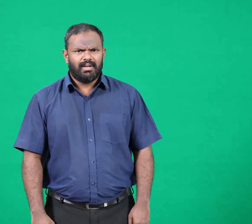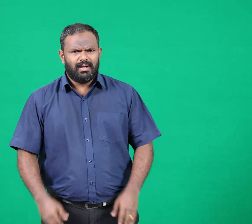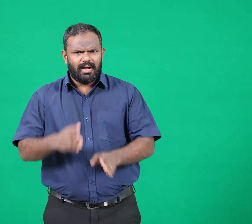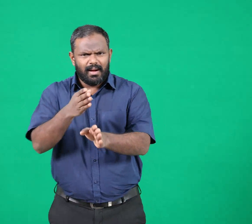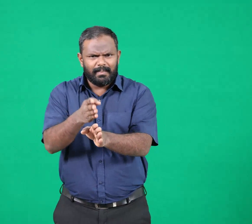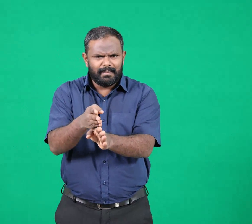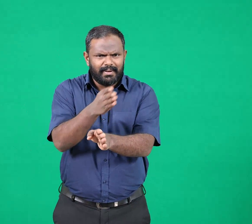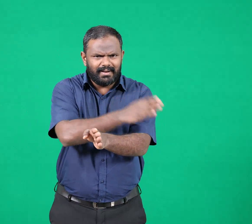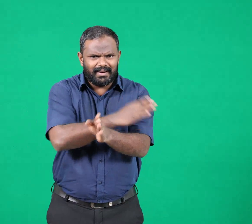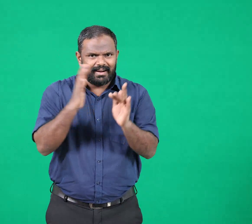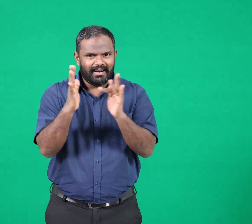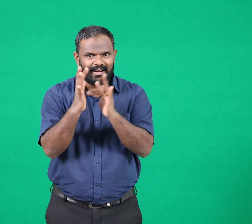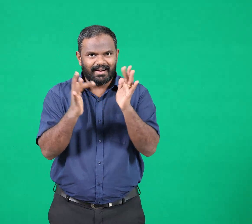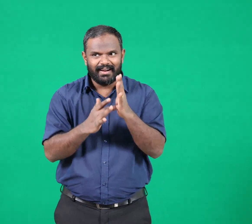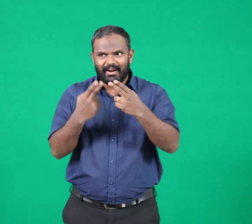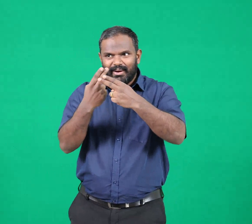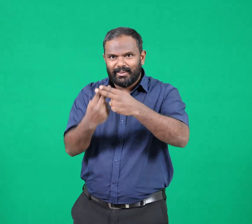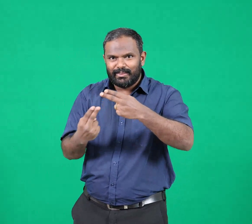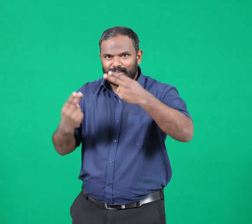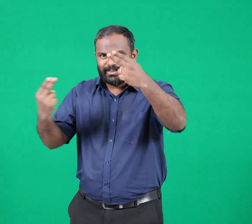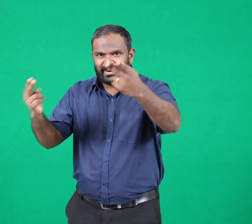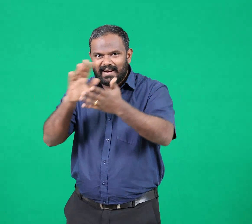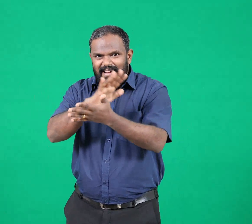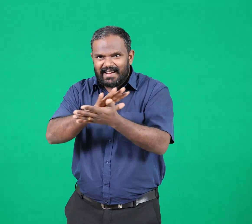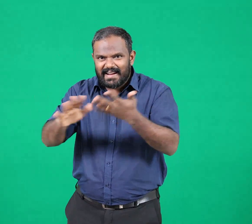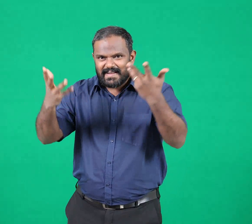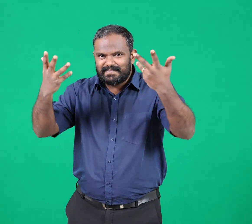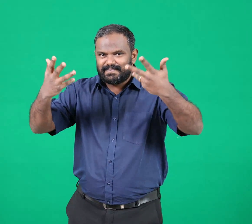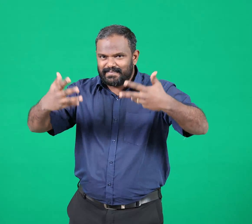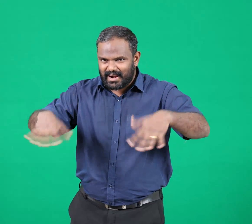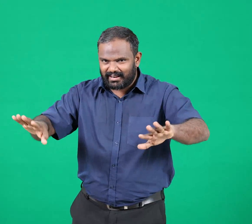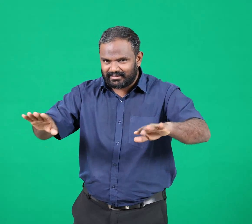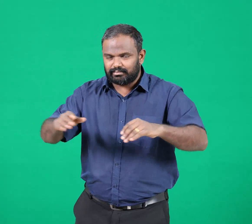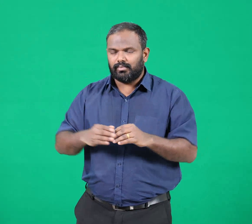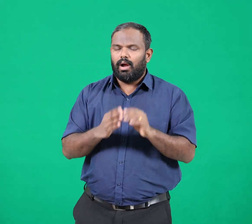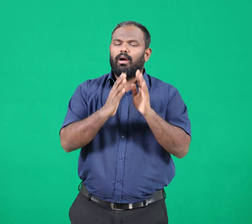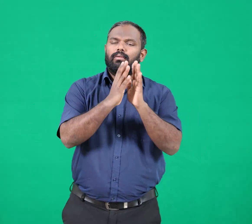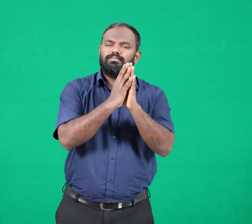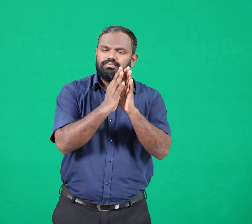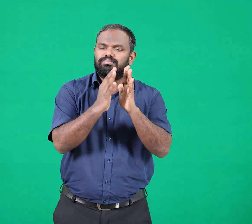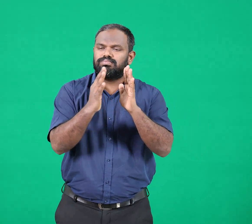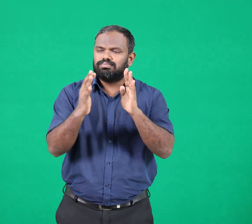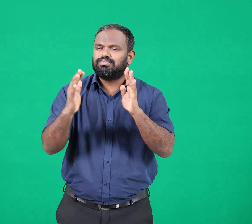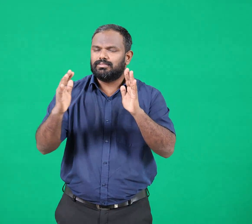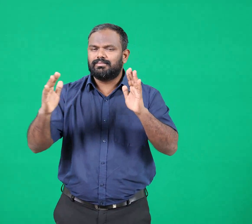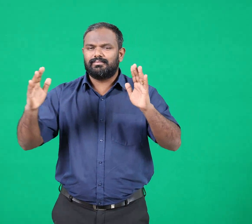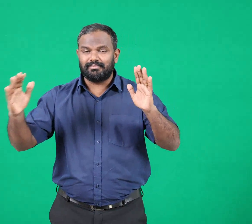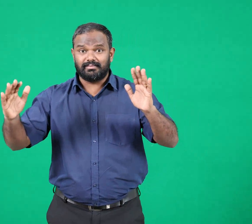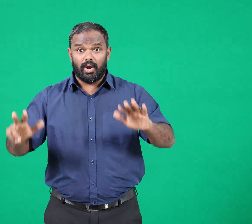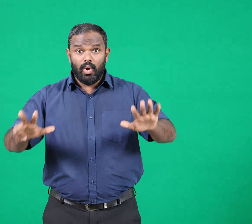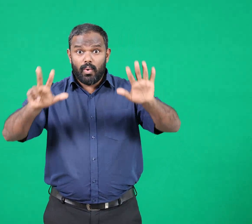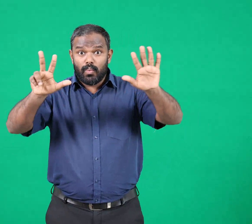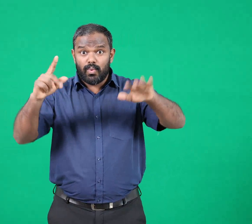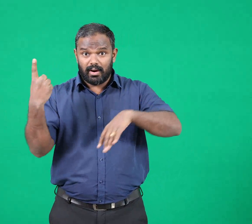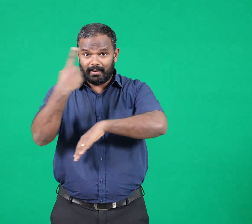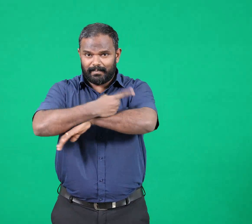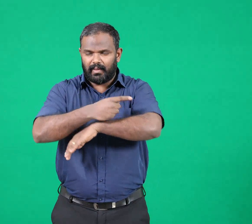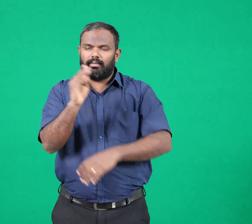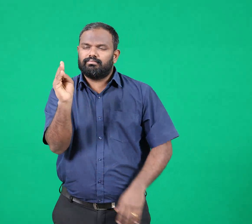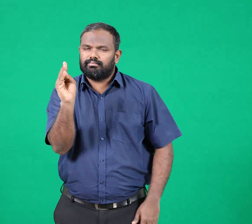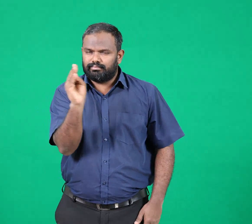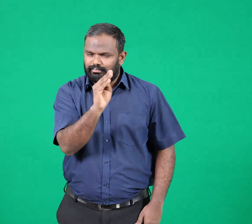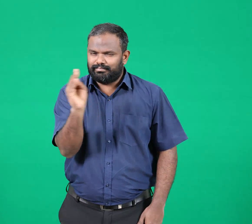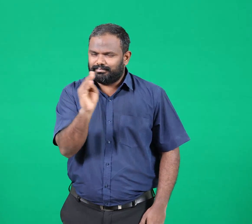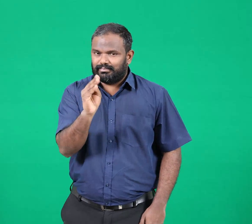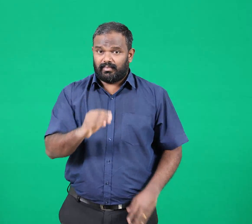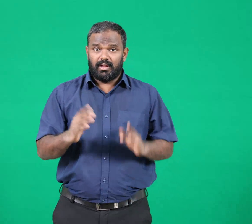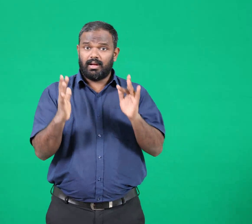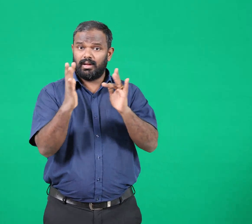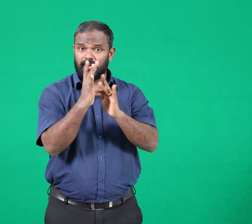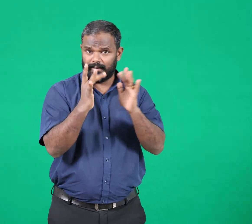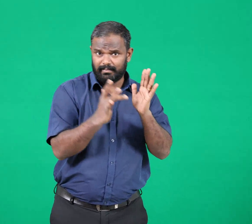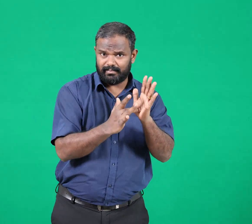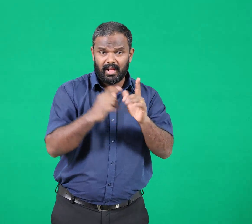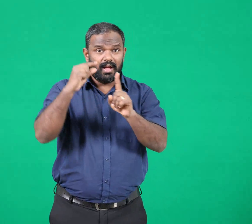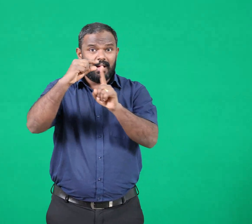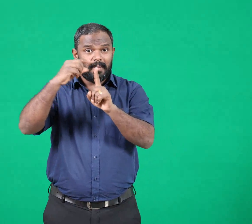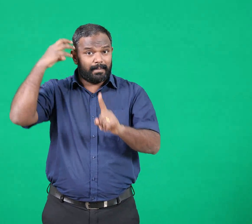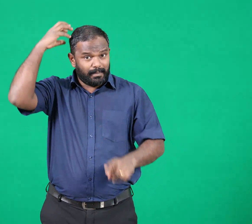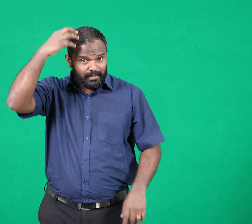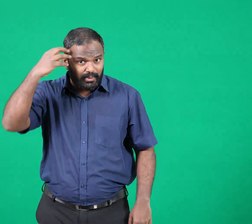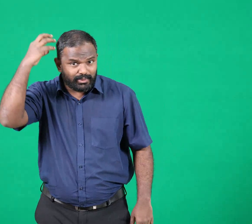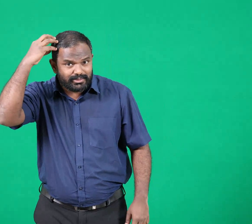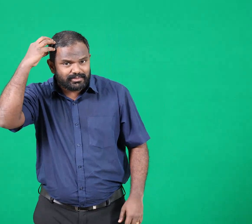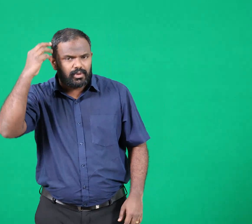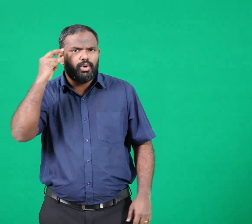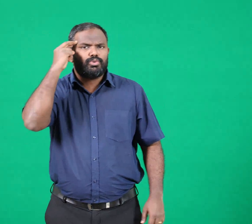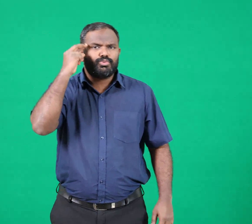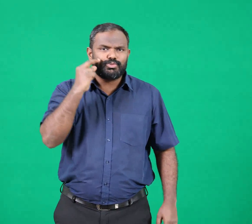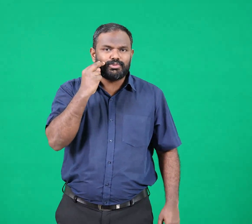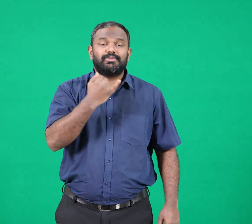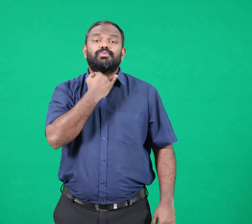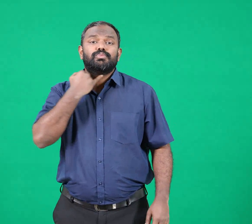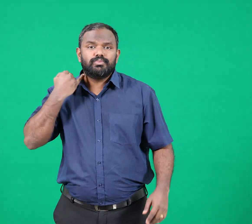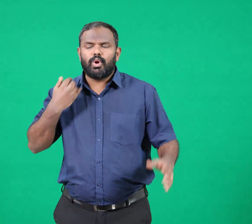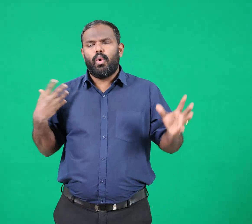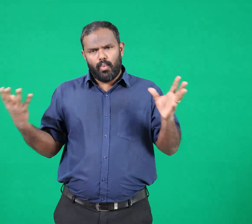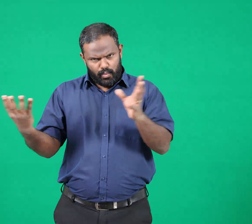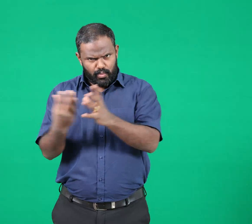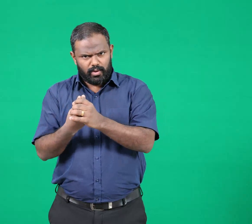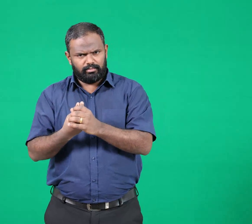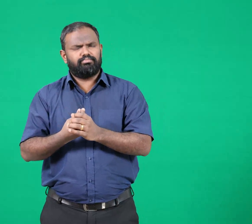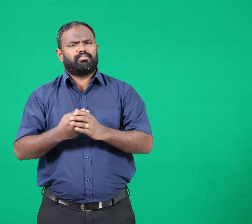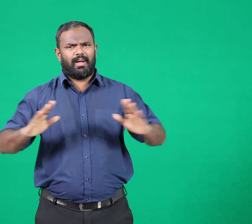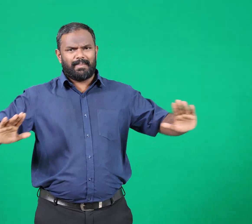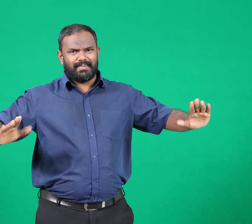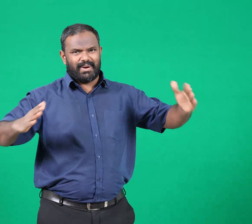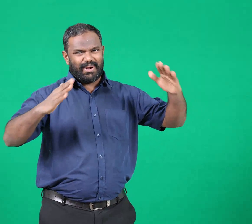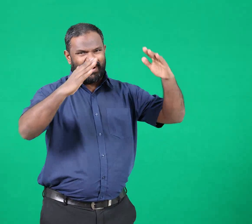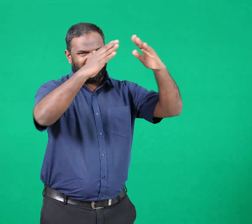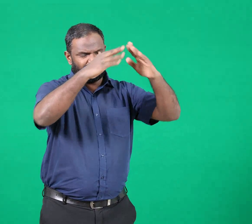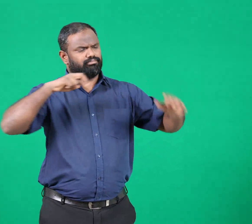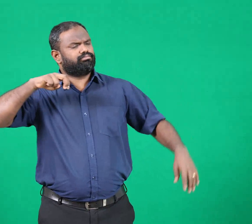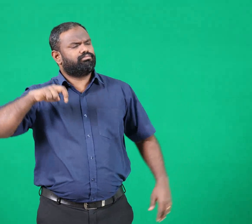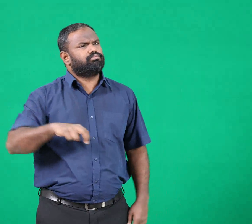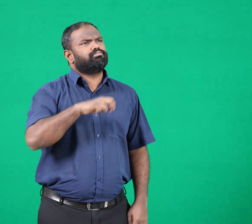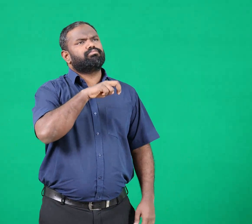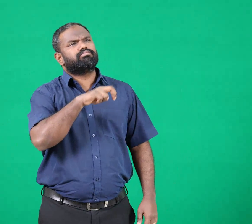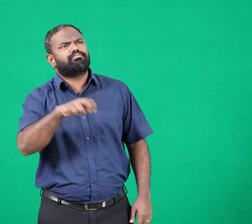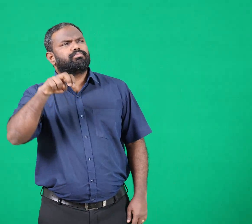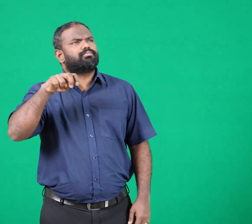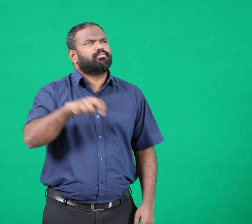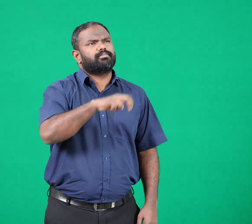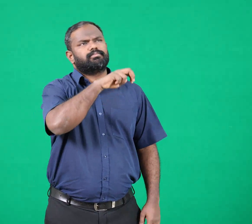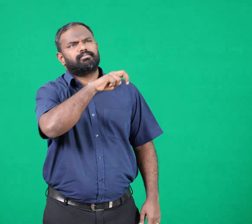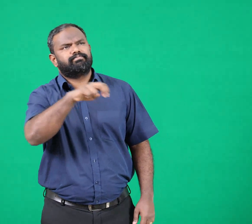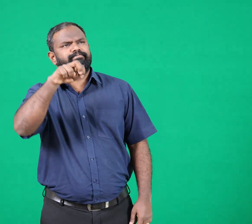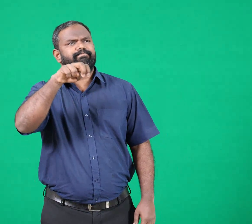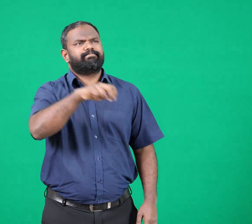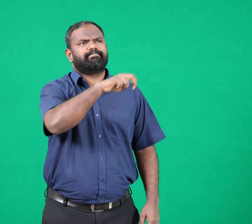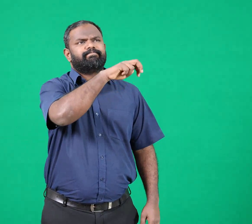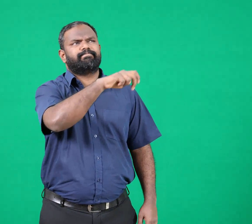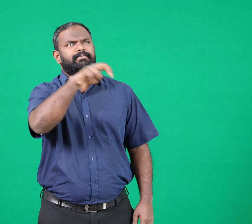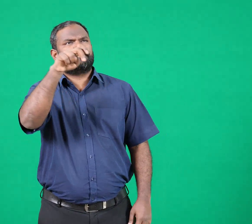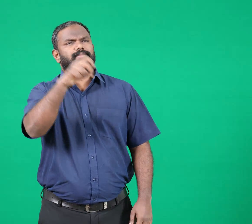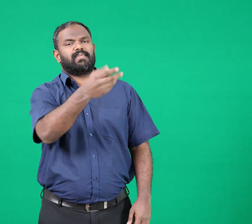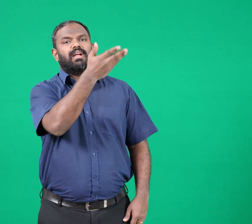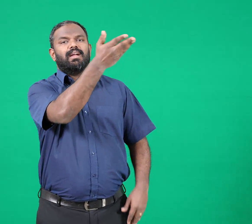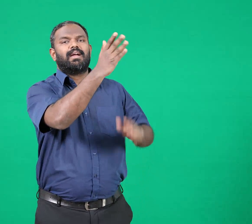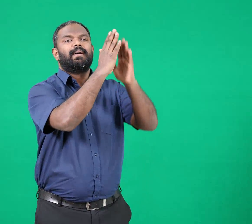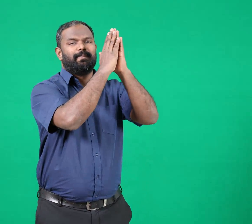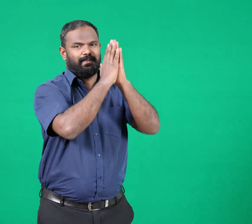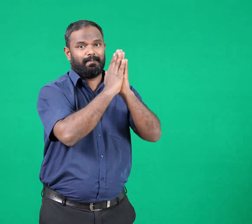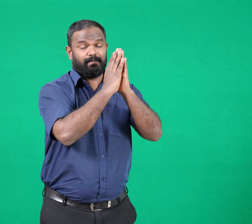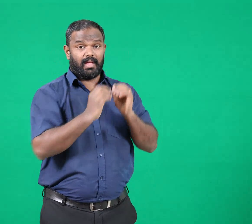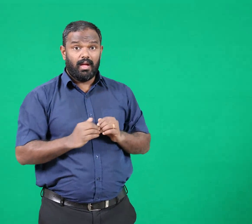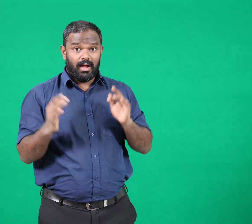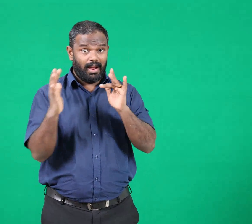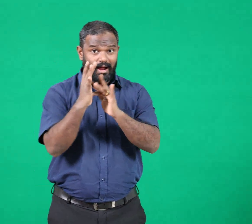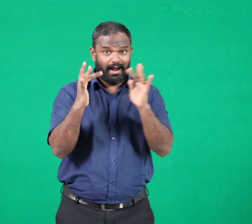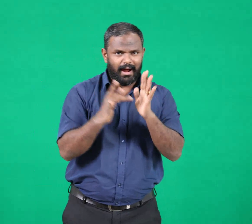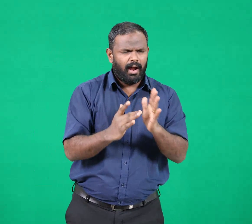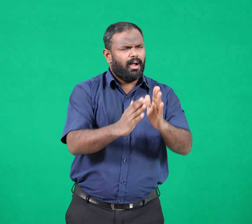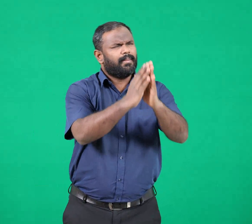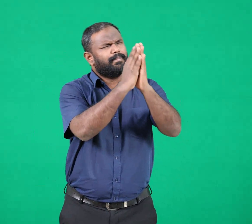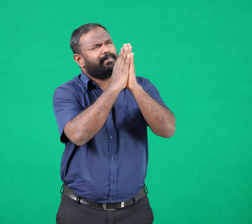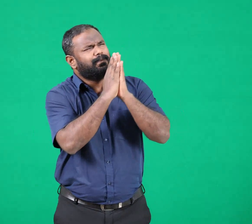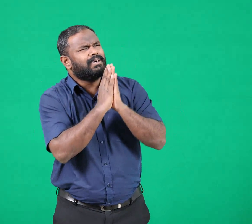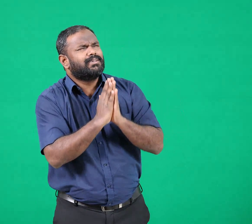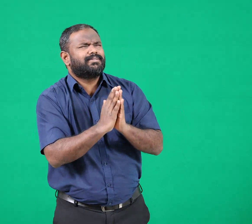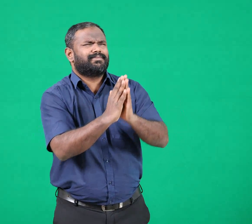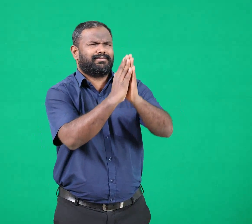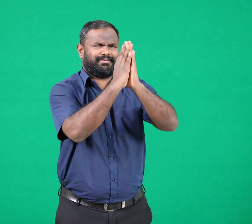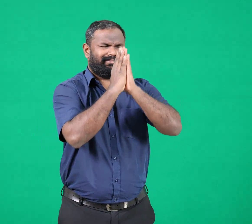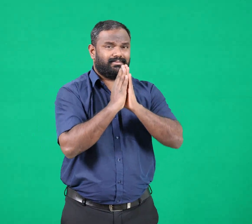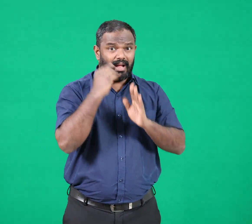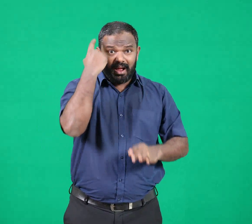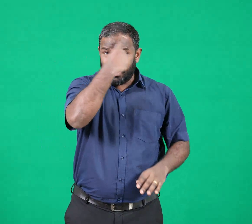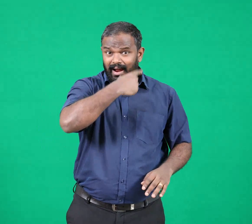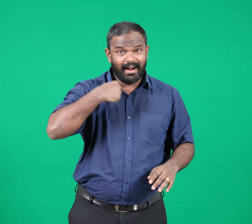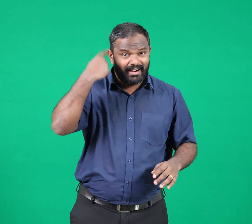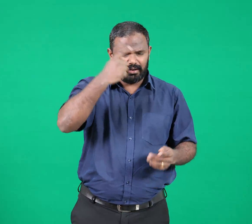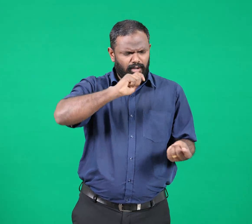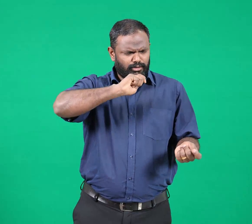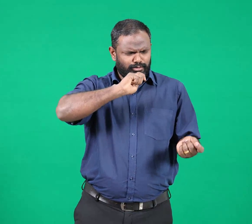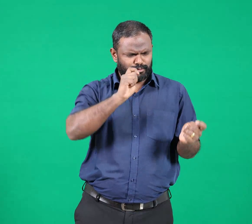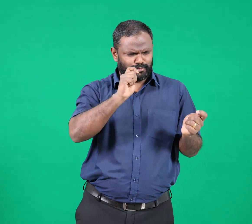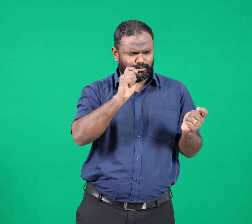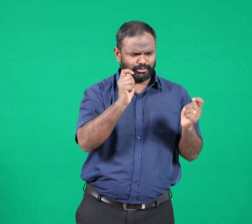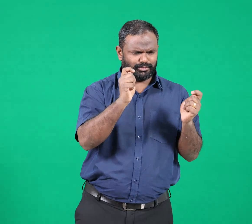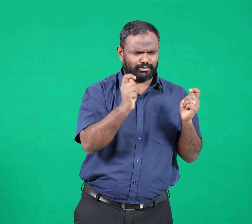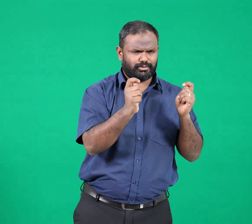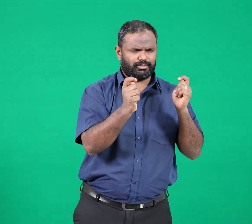About eight days after Jesus had said these things, He took with Him Peter, John, and James, and went up on a mountain to pray.